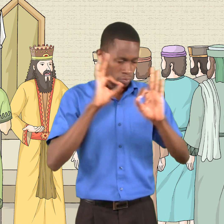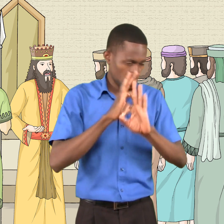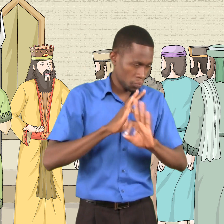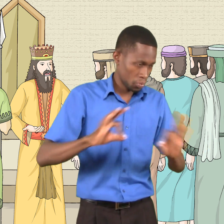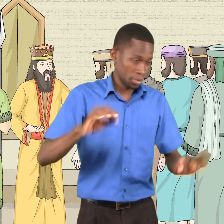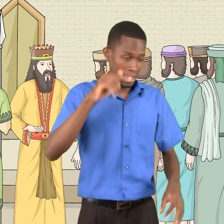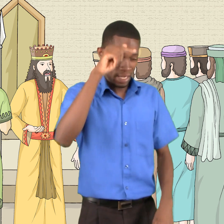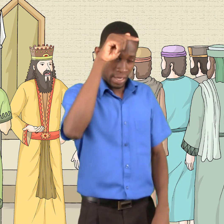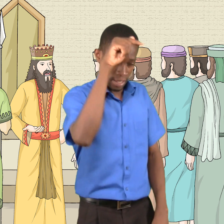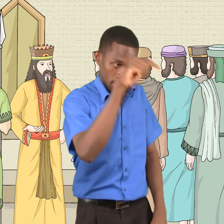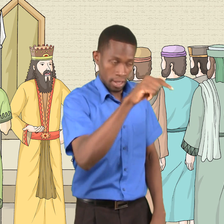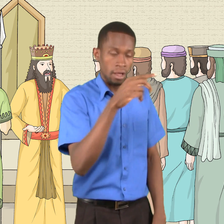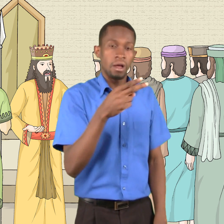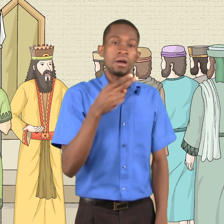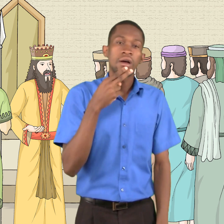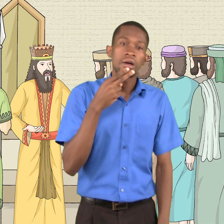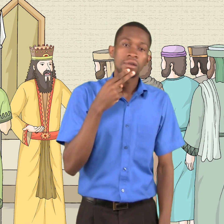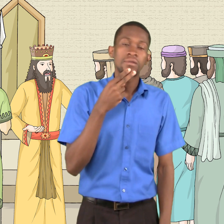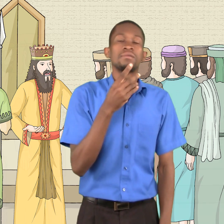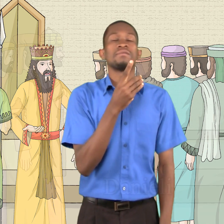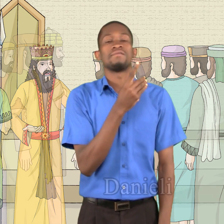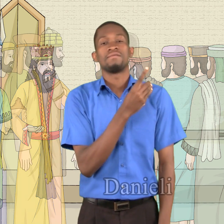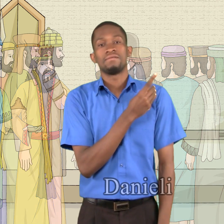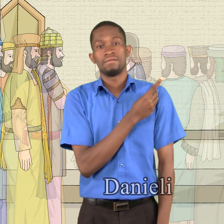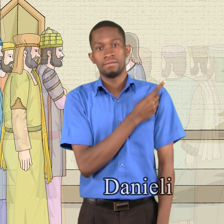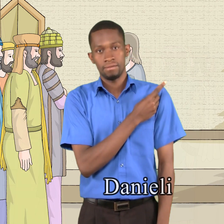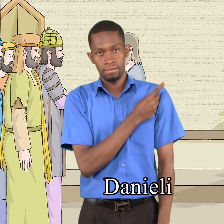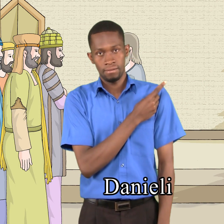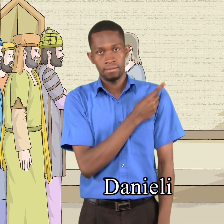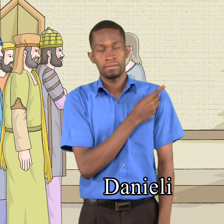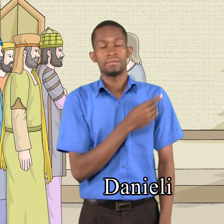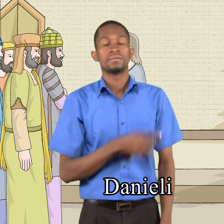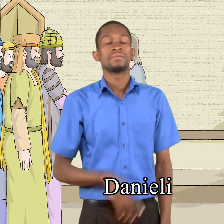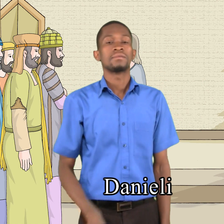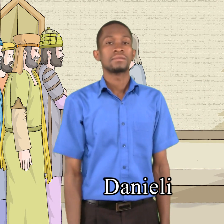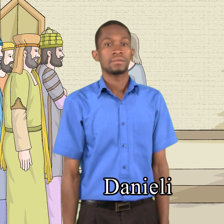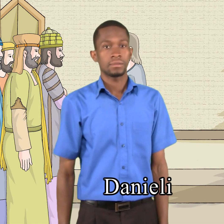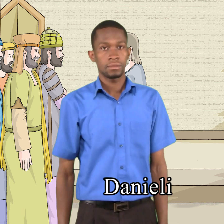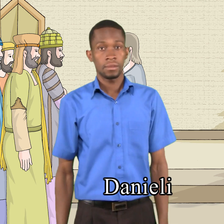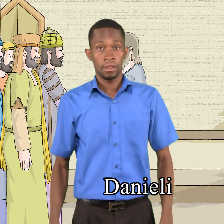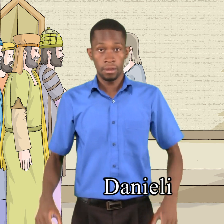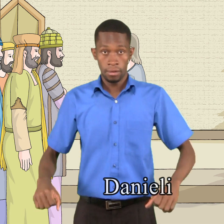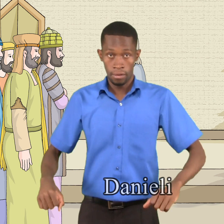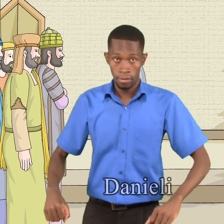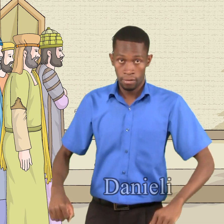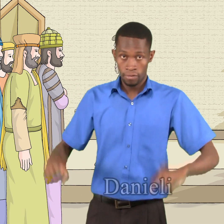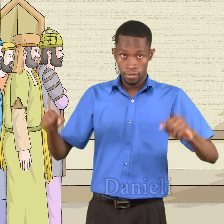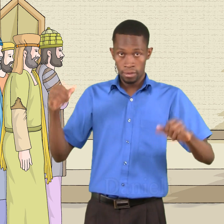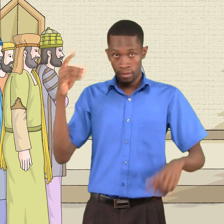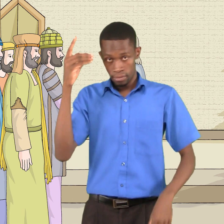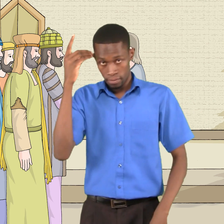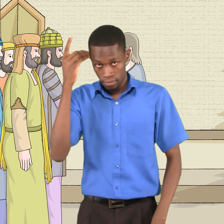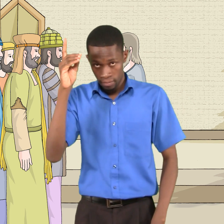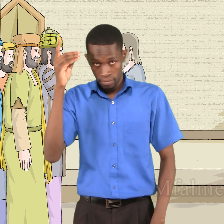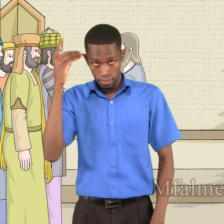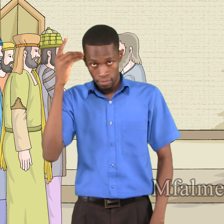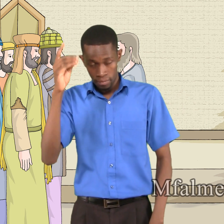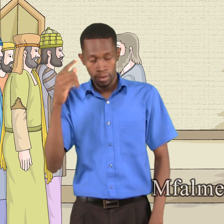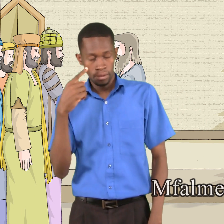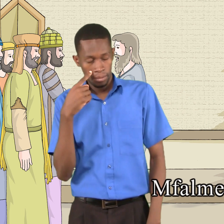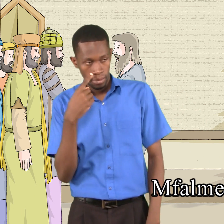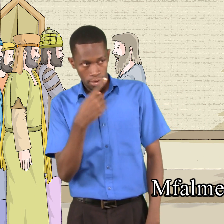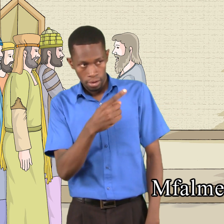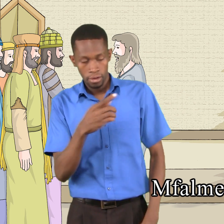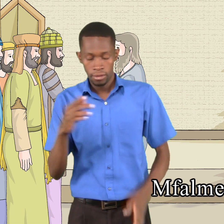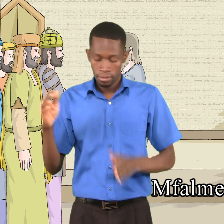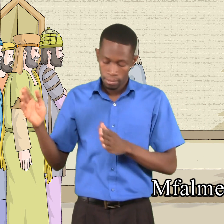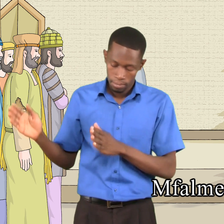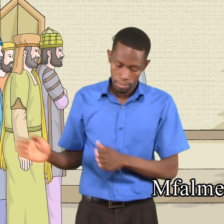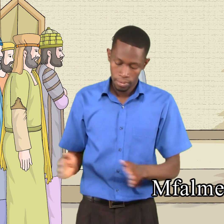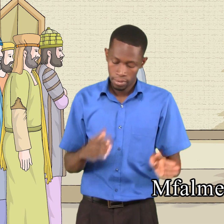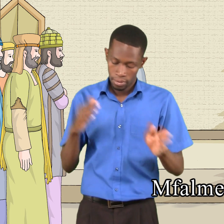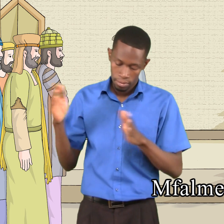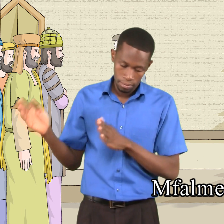Soon, by his extraordinary spirit, Daniel distinguished himself among the administrators and satraps.